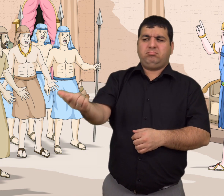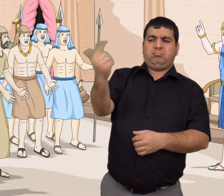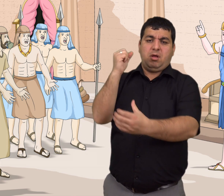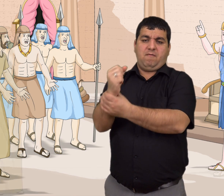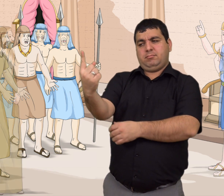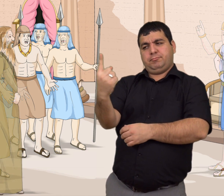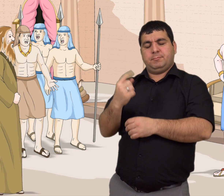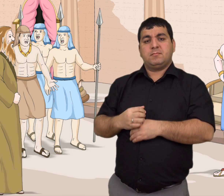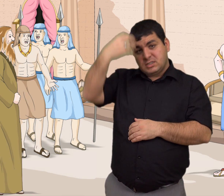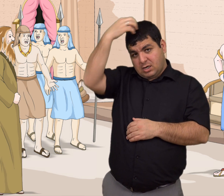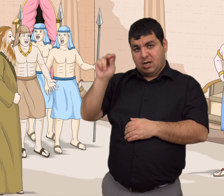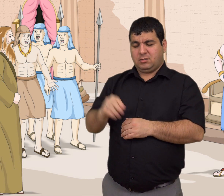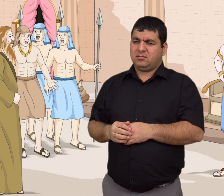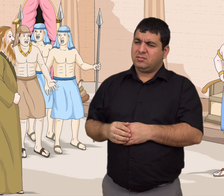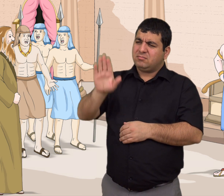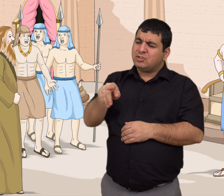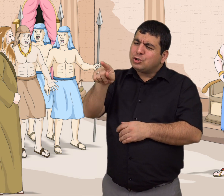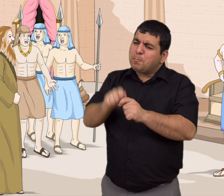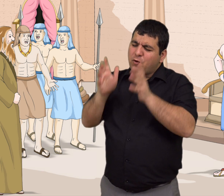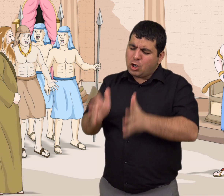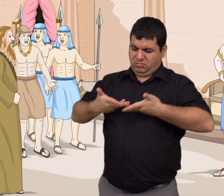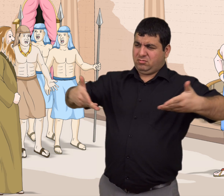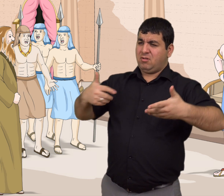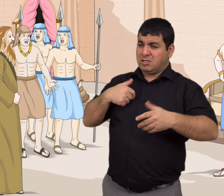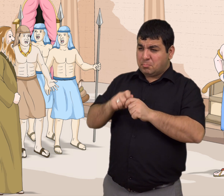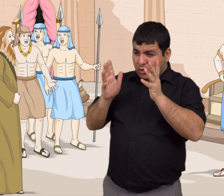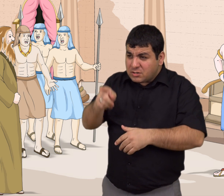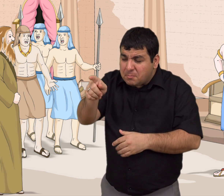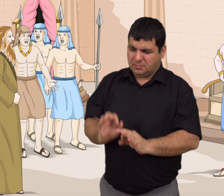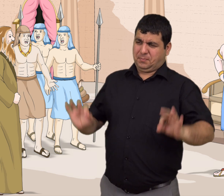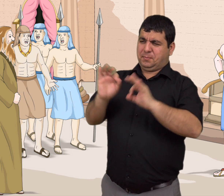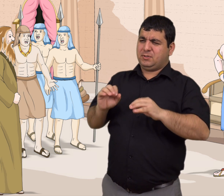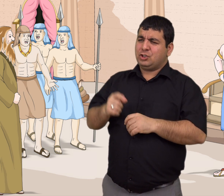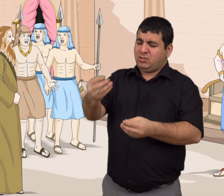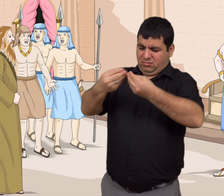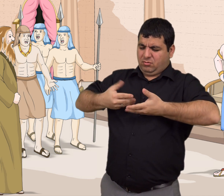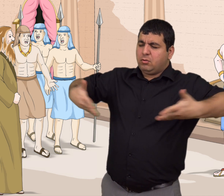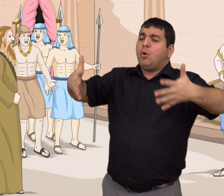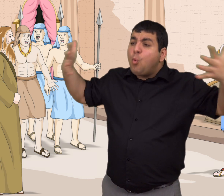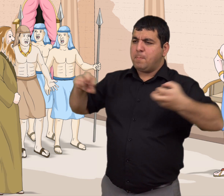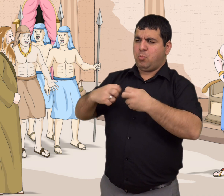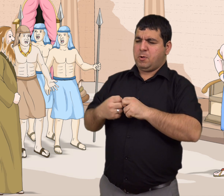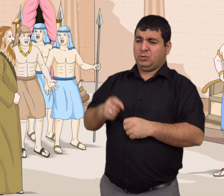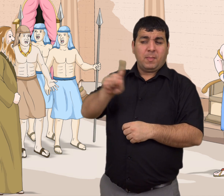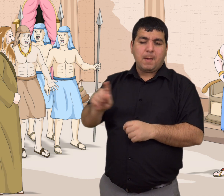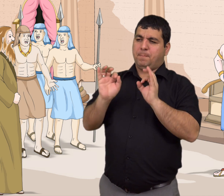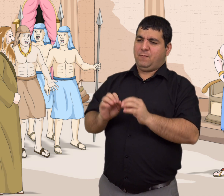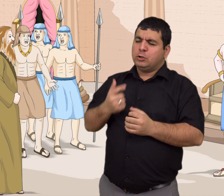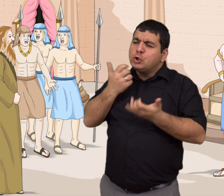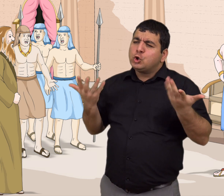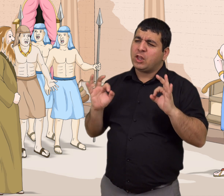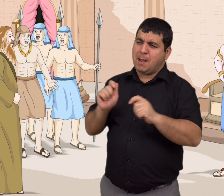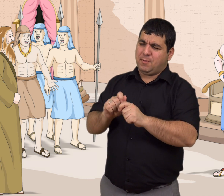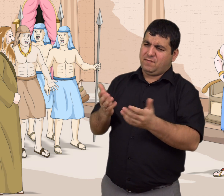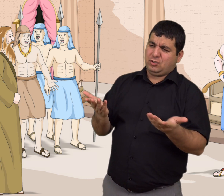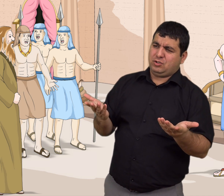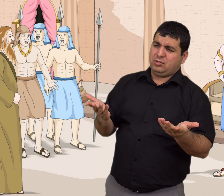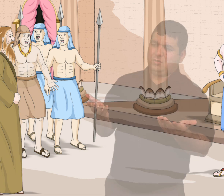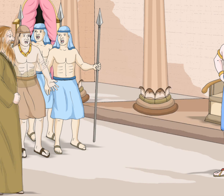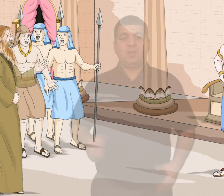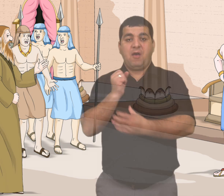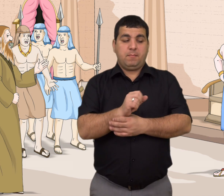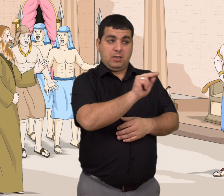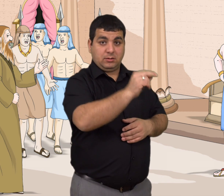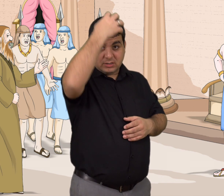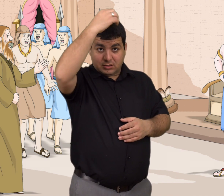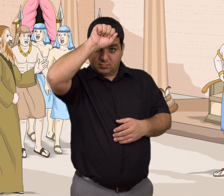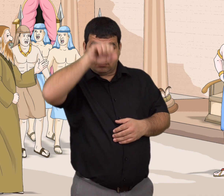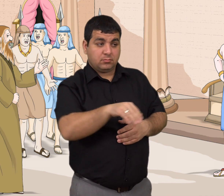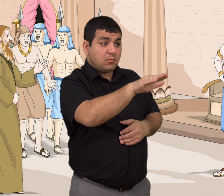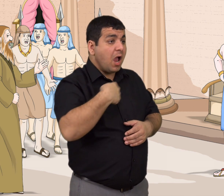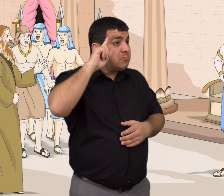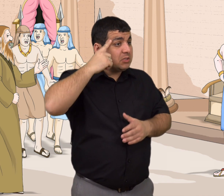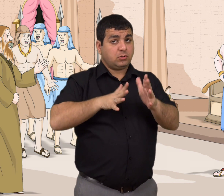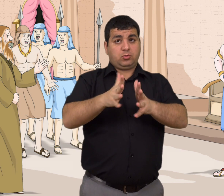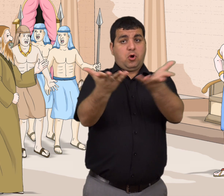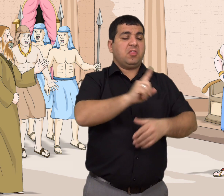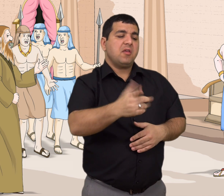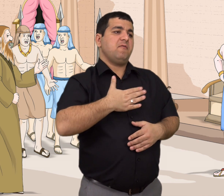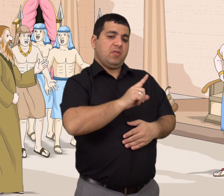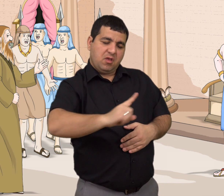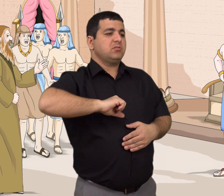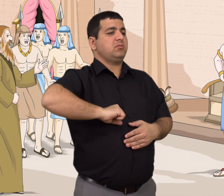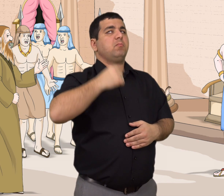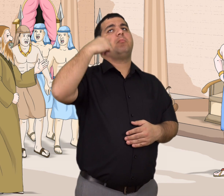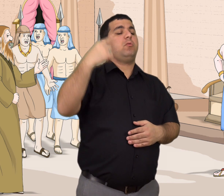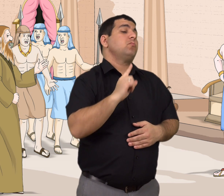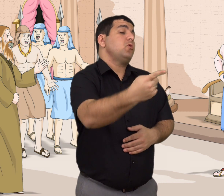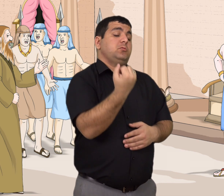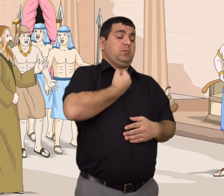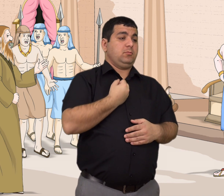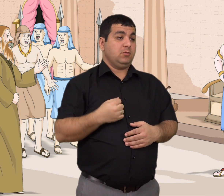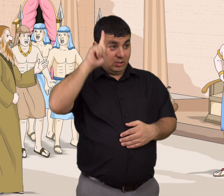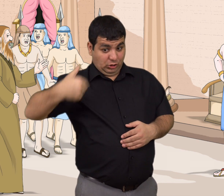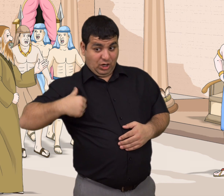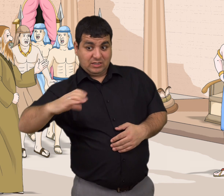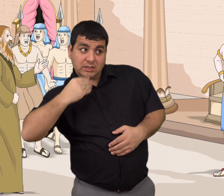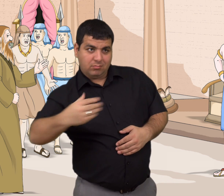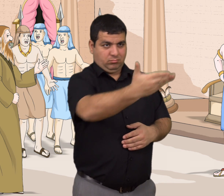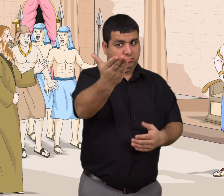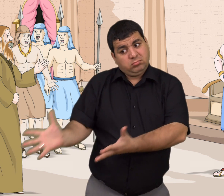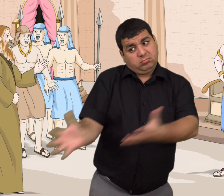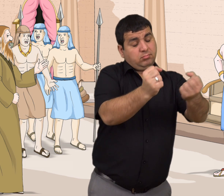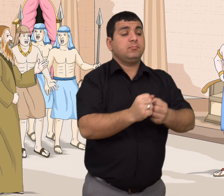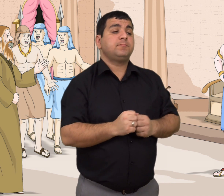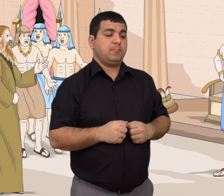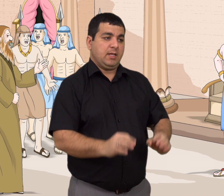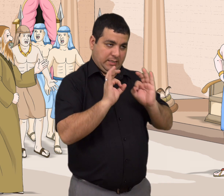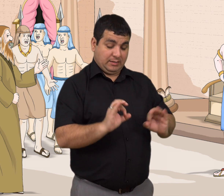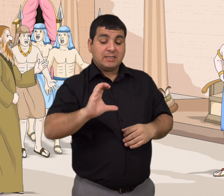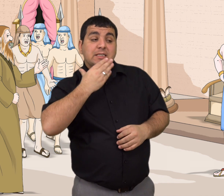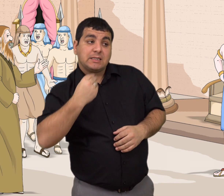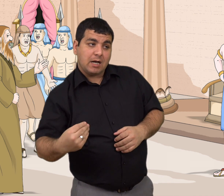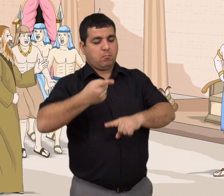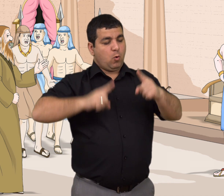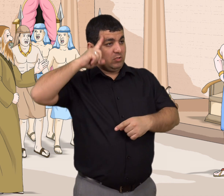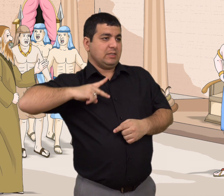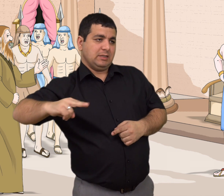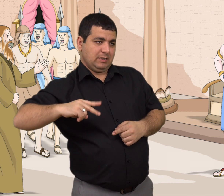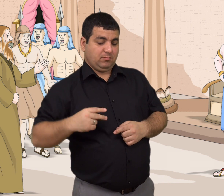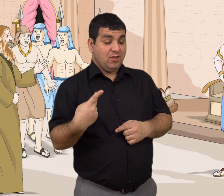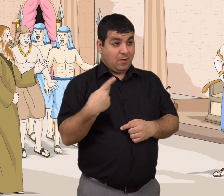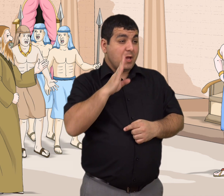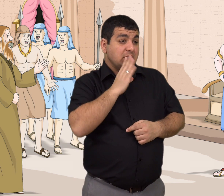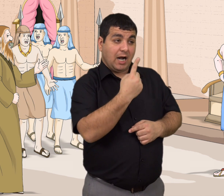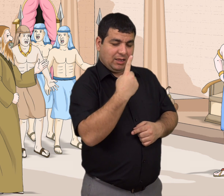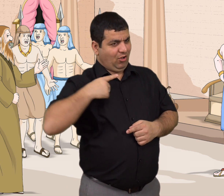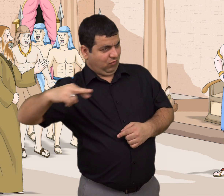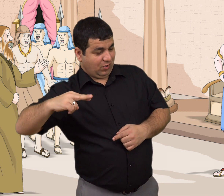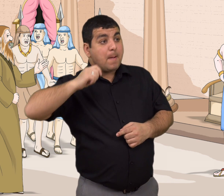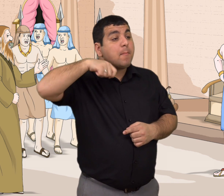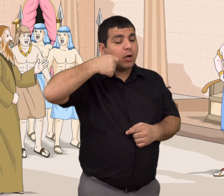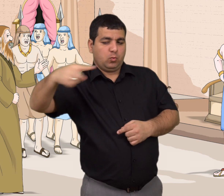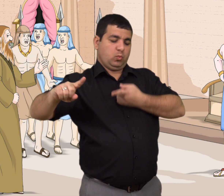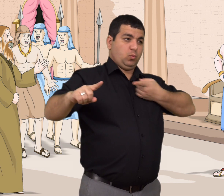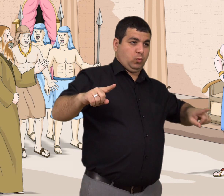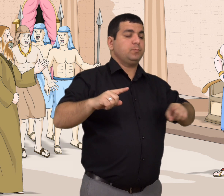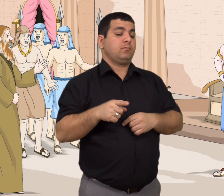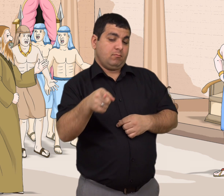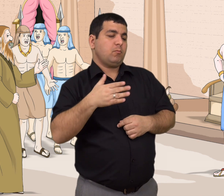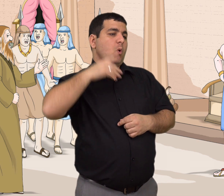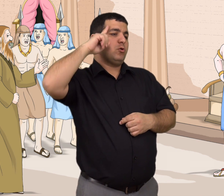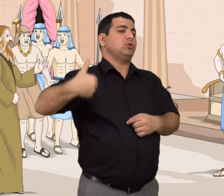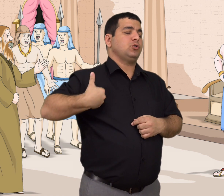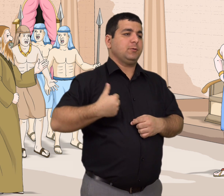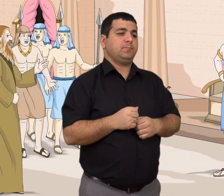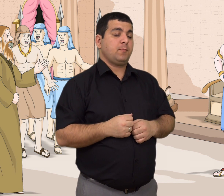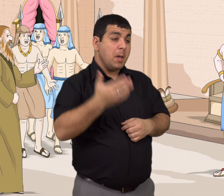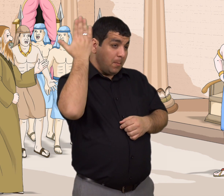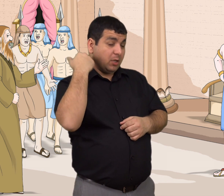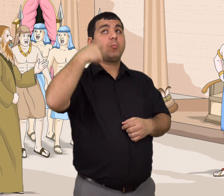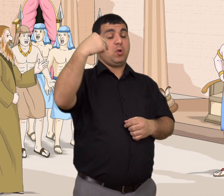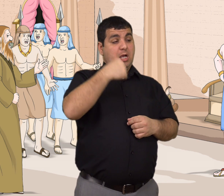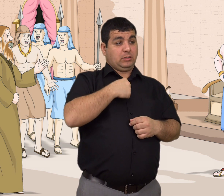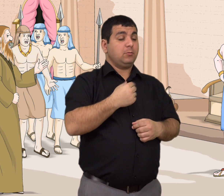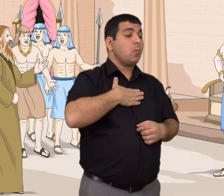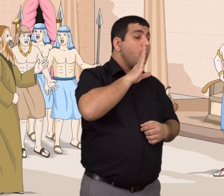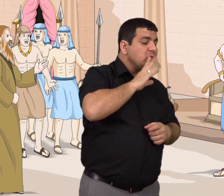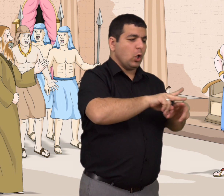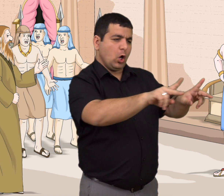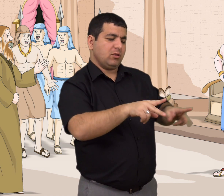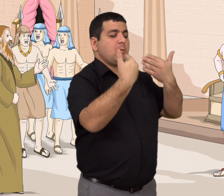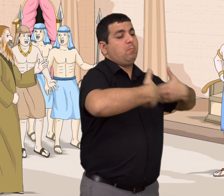Then Abimelech called Abraham and asked, “What have you done to us? How have I sinned against you, that you have brought such tremendous guilt upon me and my kingdom? You have done things to me that should not be done.” Abimelech also asked Abraham, “What prompted you to do such a thing?” Abraham replied, “I thought to myself, ‘Surely there is no fear of God in this place. They will kill me on account of my wife.’